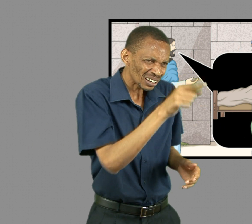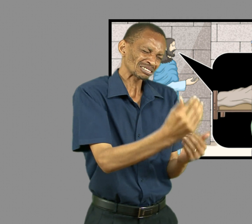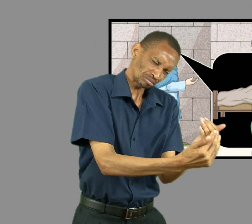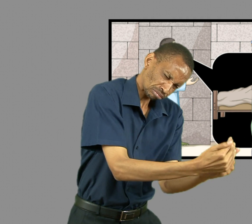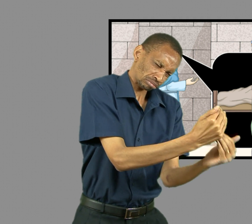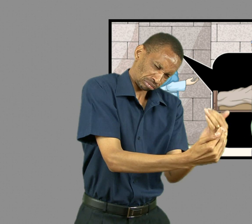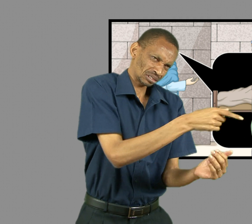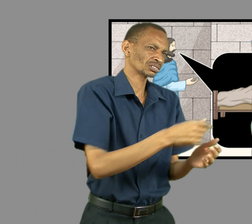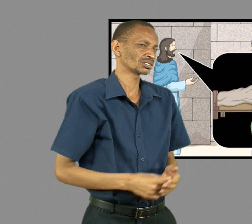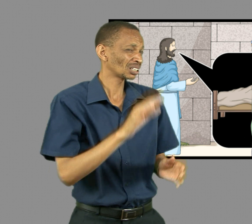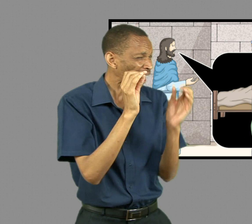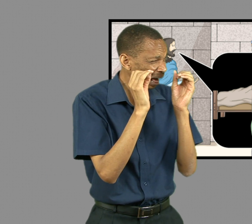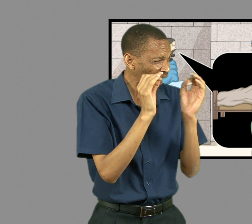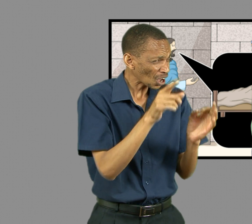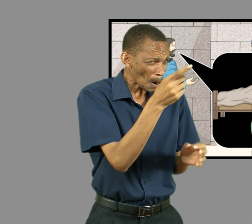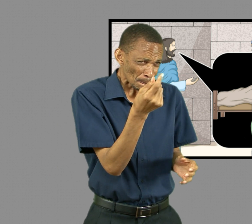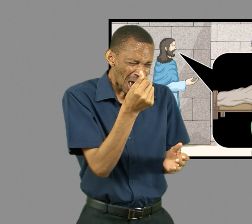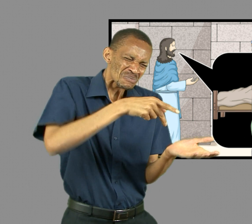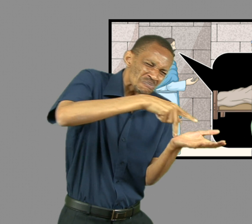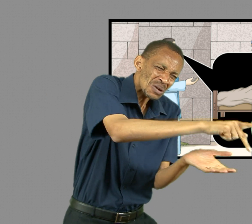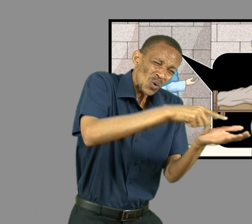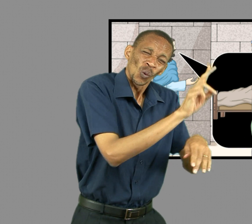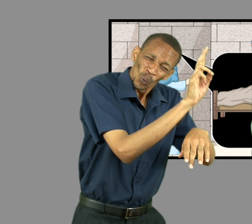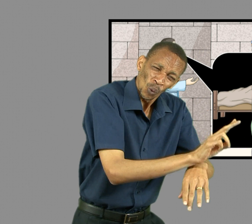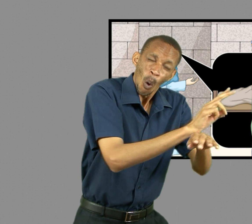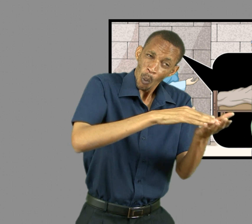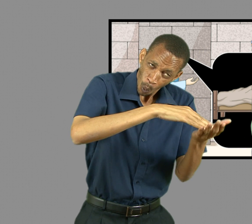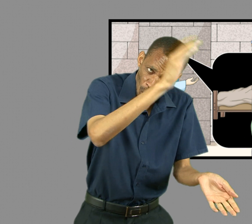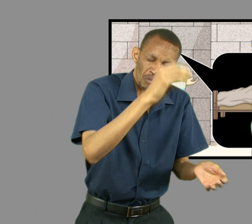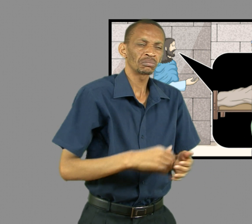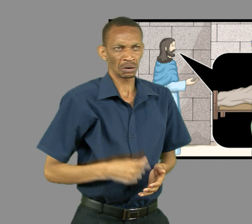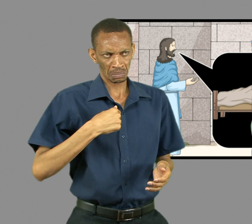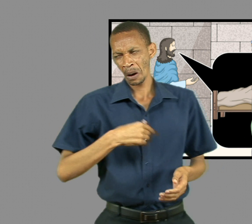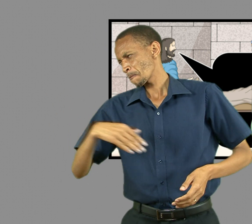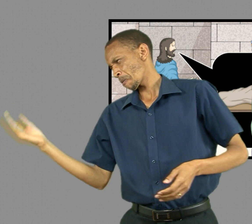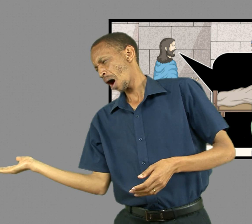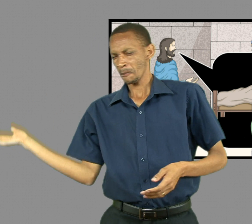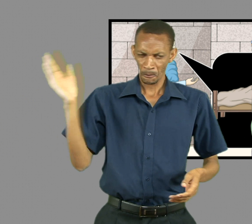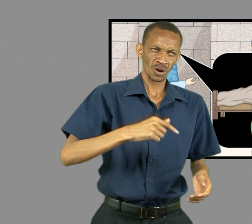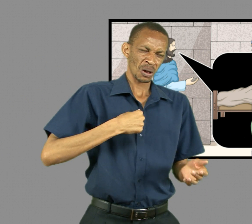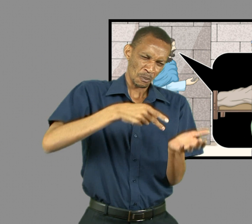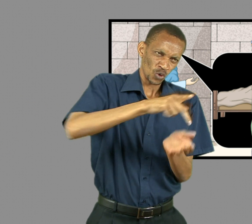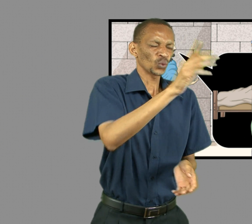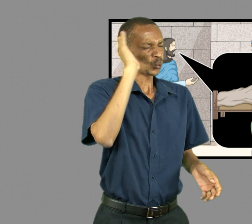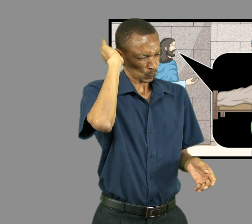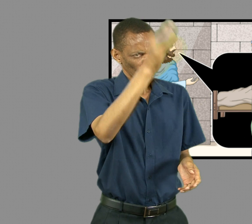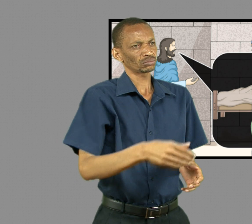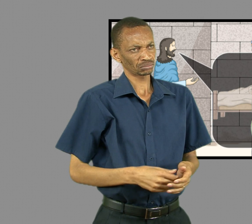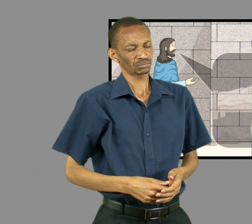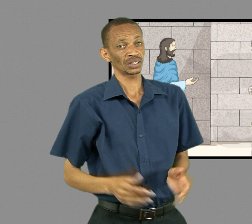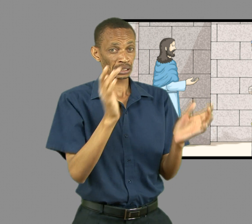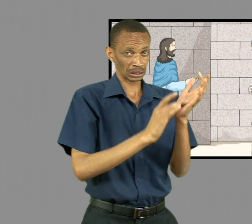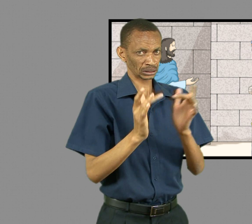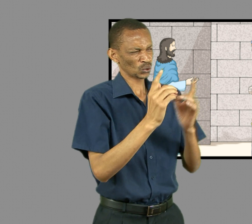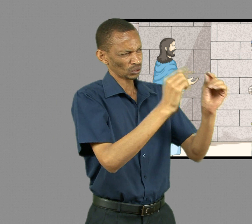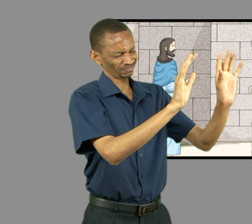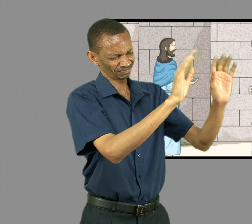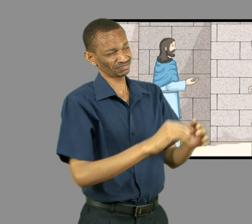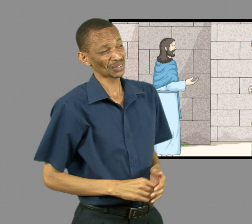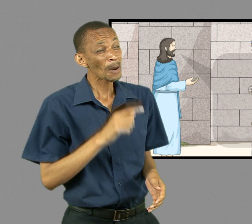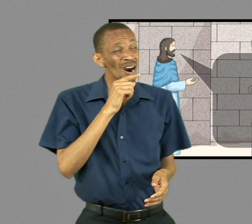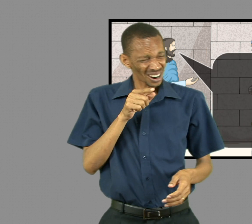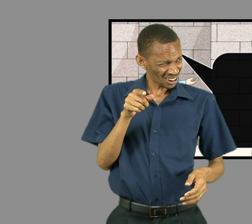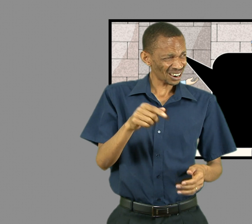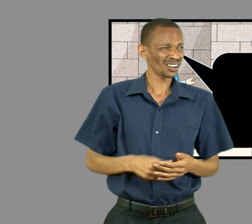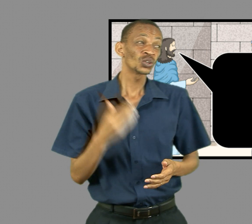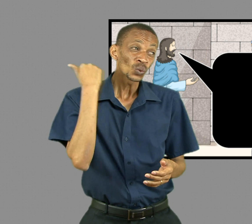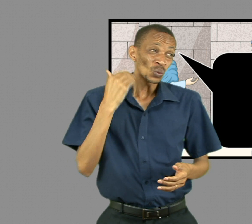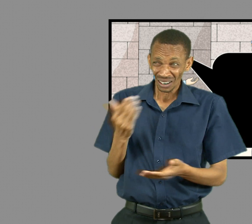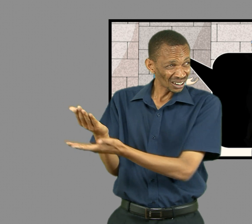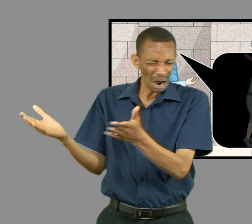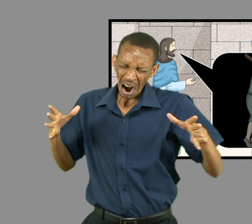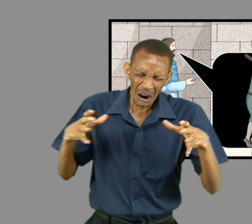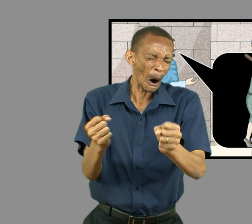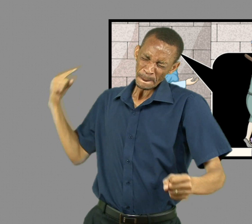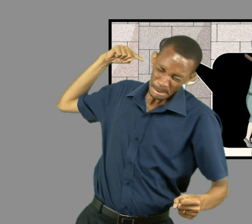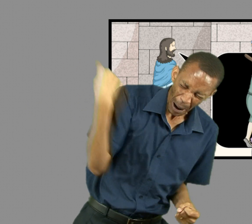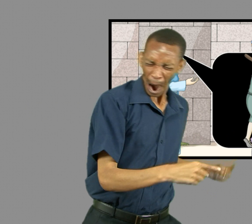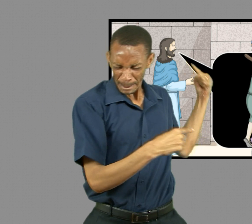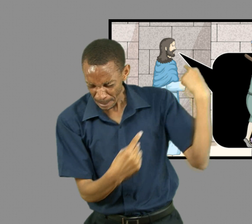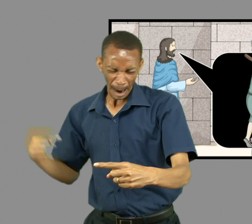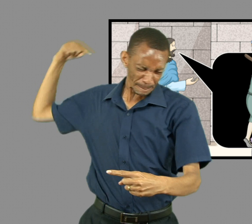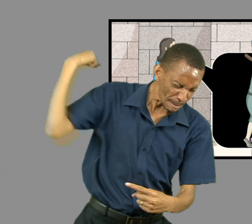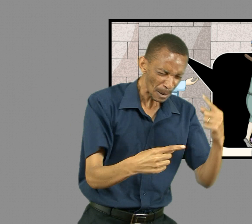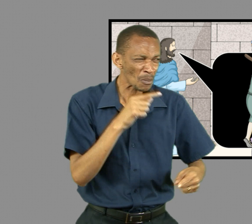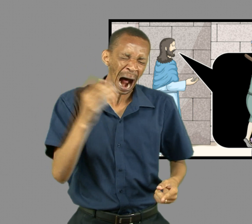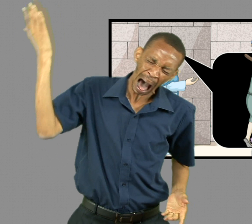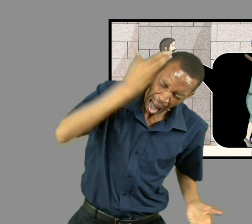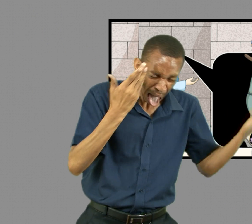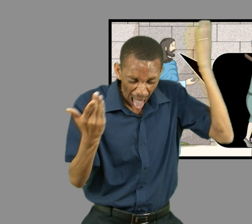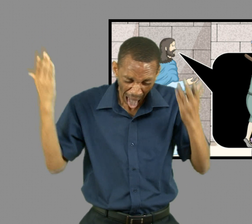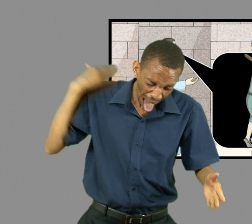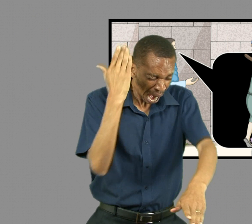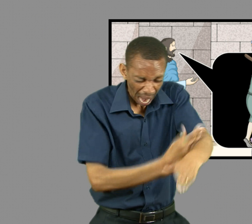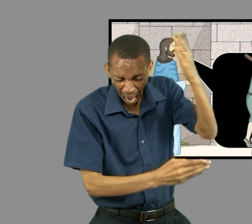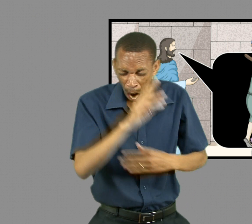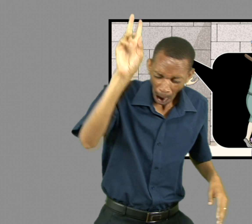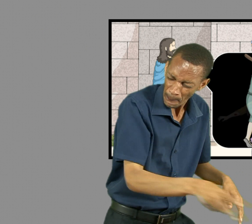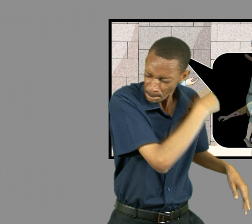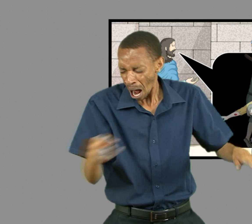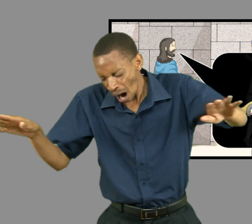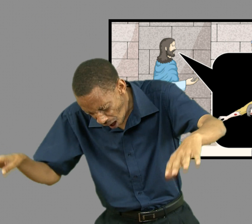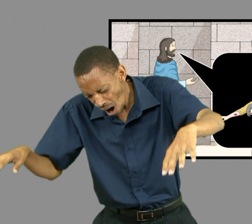‘Take care of him,’ he said, ‘and on my return I will repay you for any additional expense.’